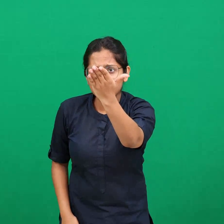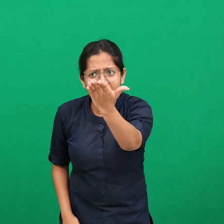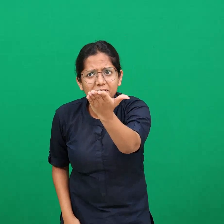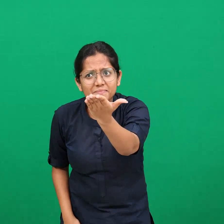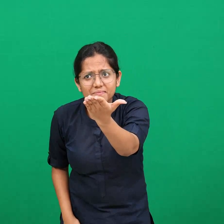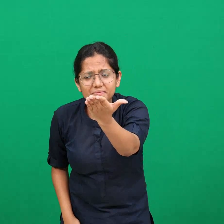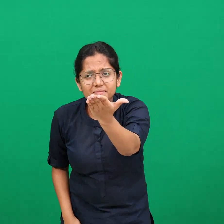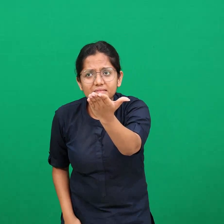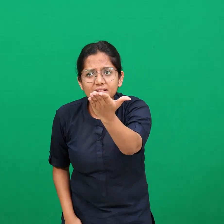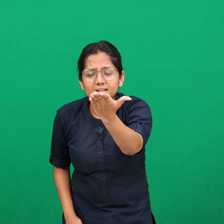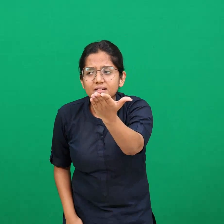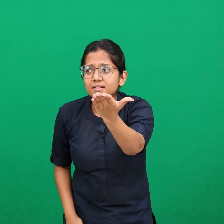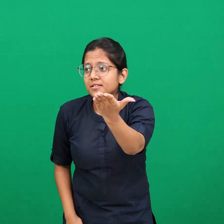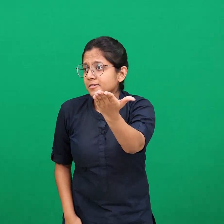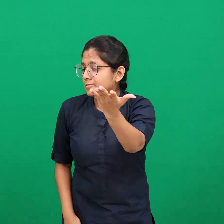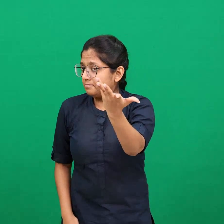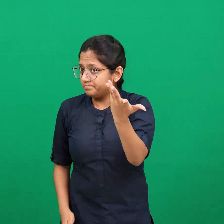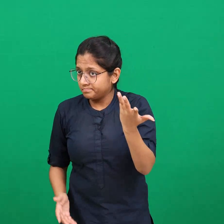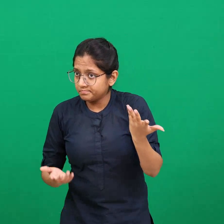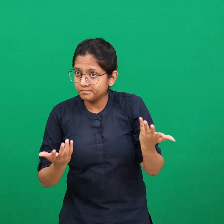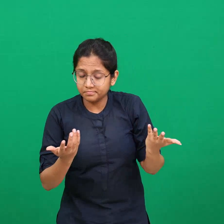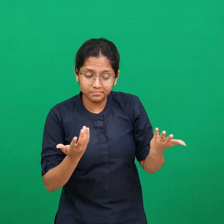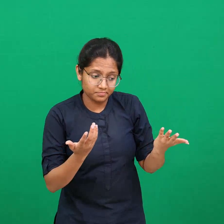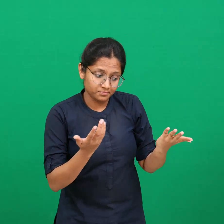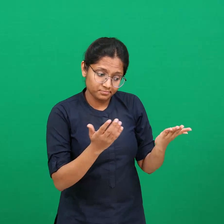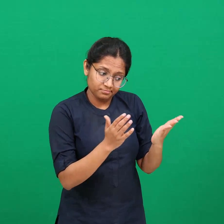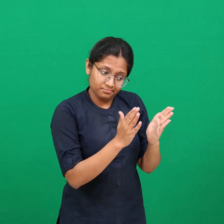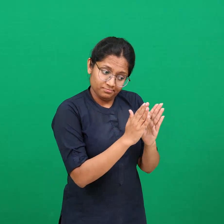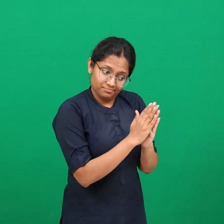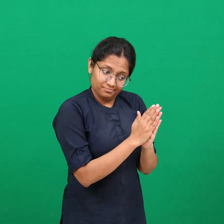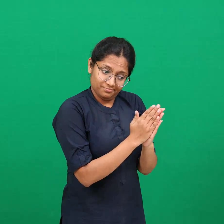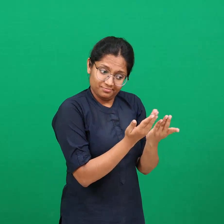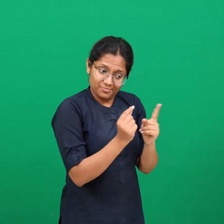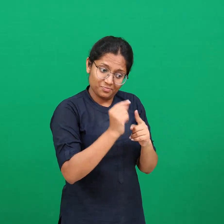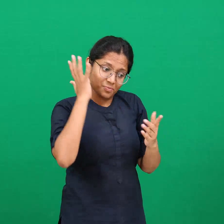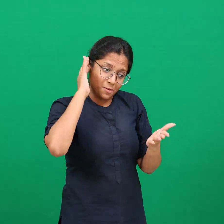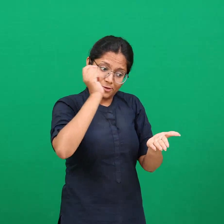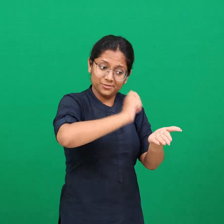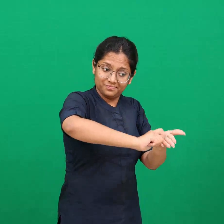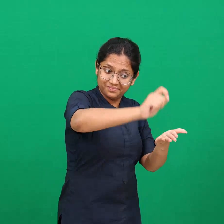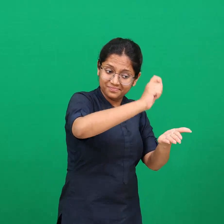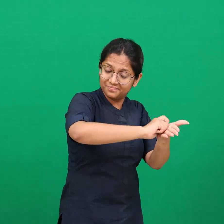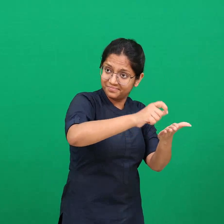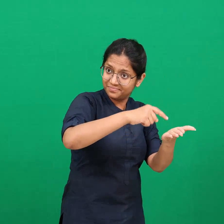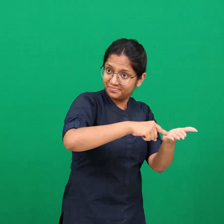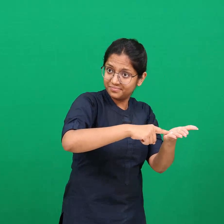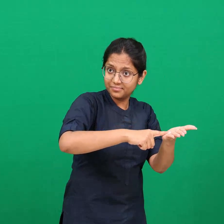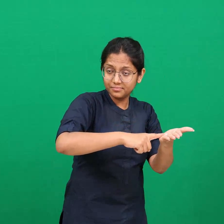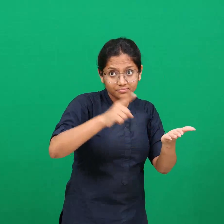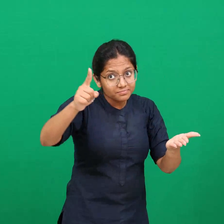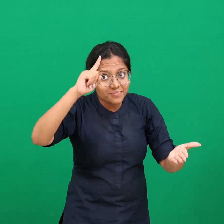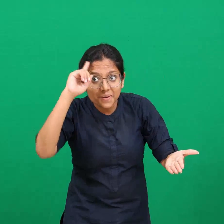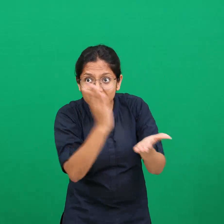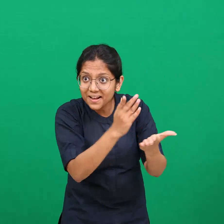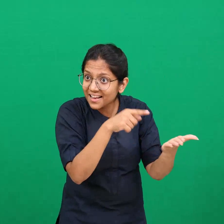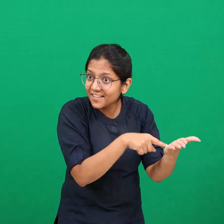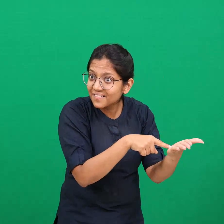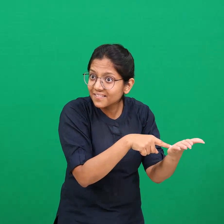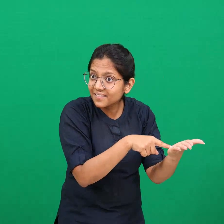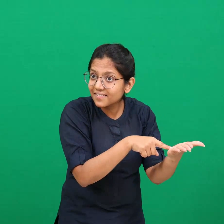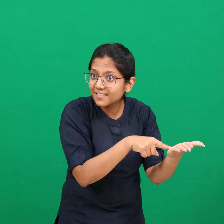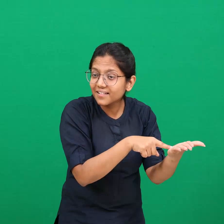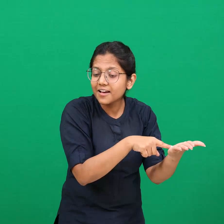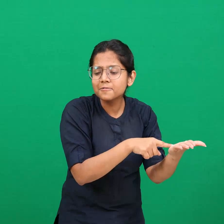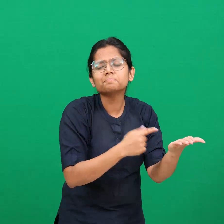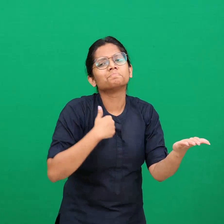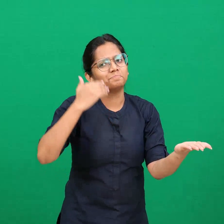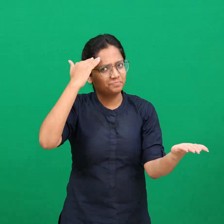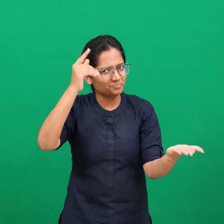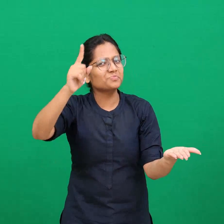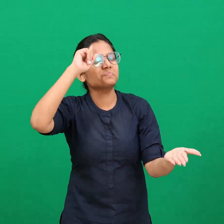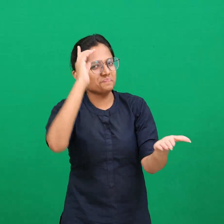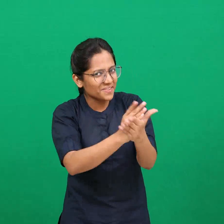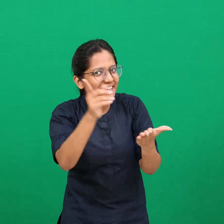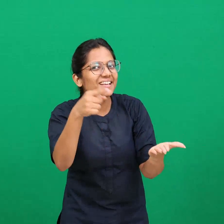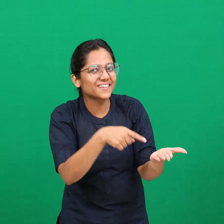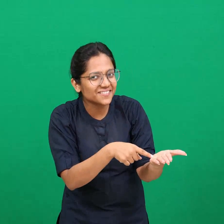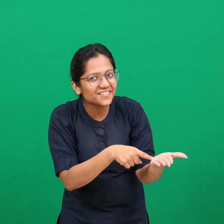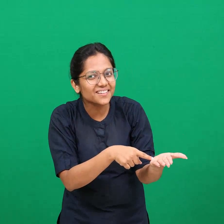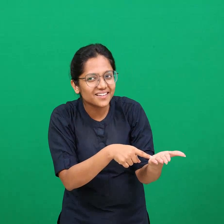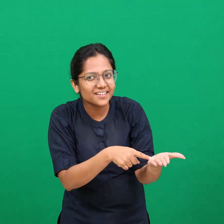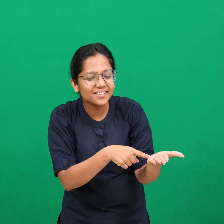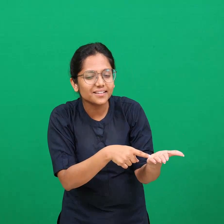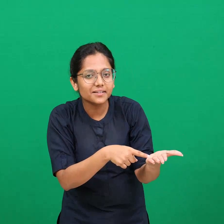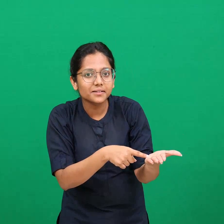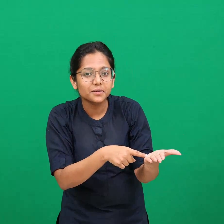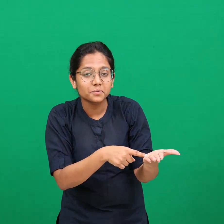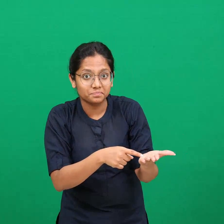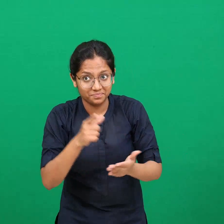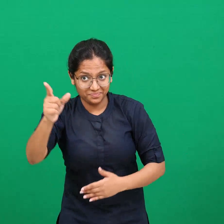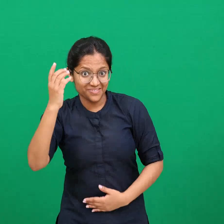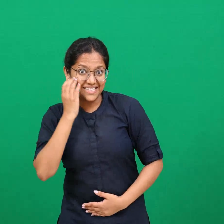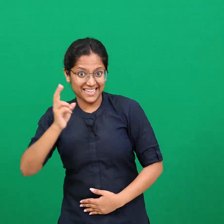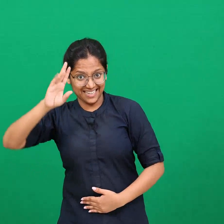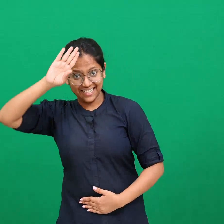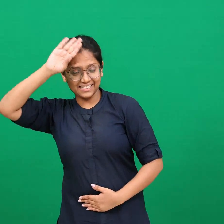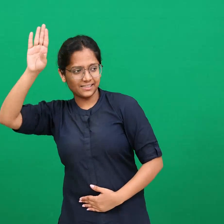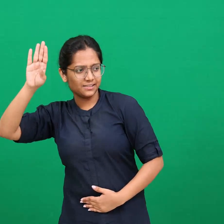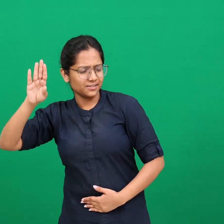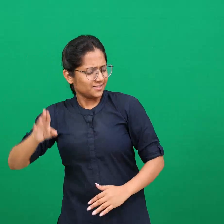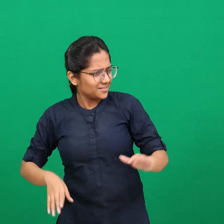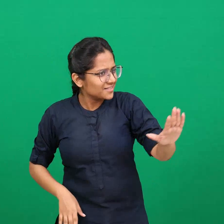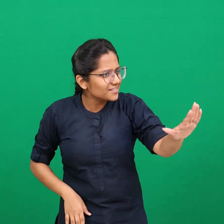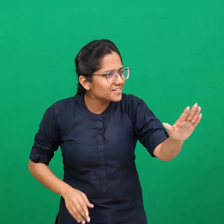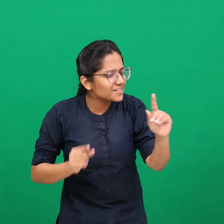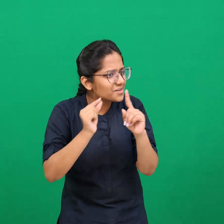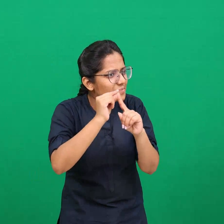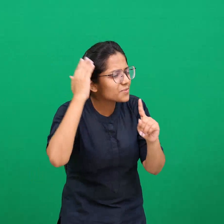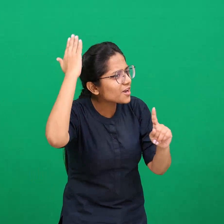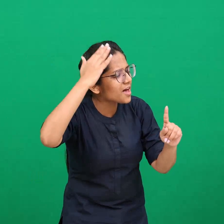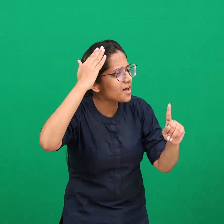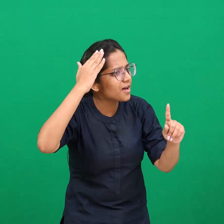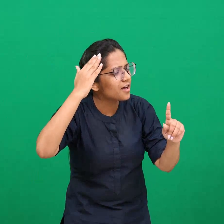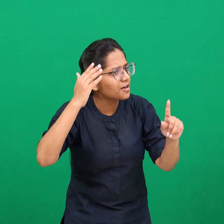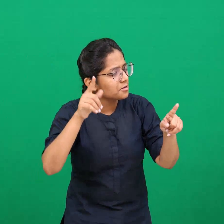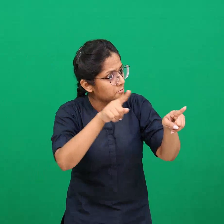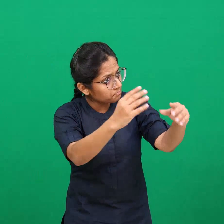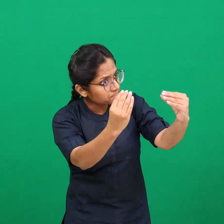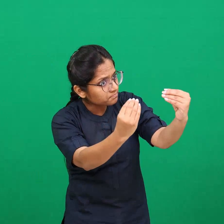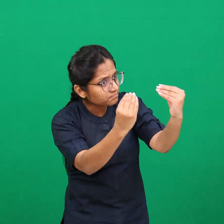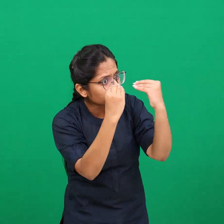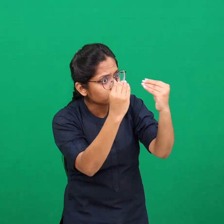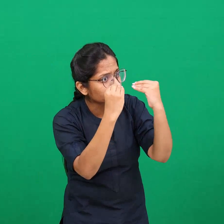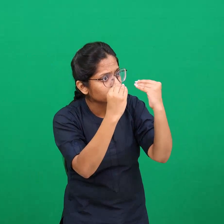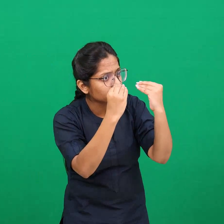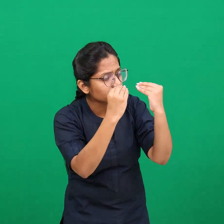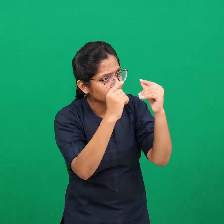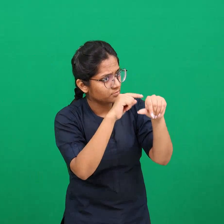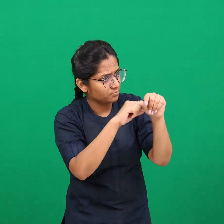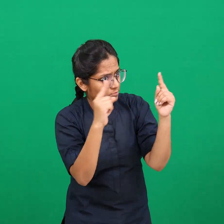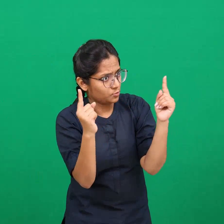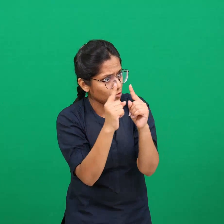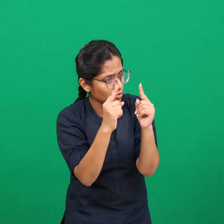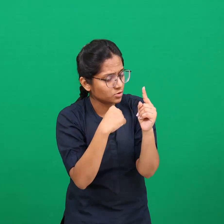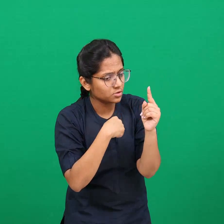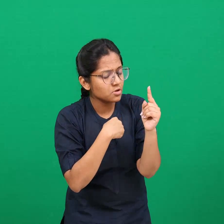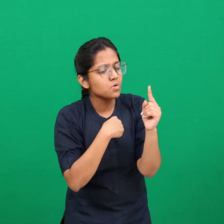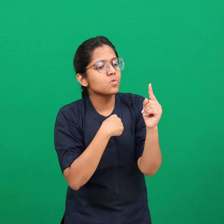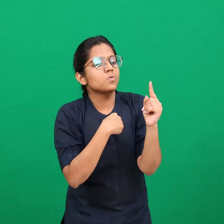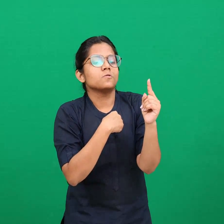King Agrippa, do you believe the prophets? I know you do."